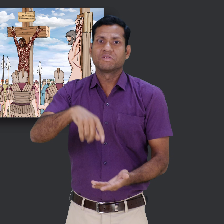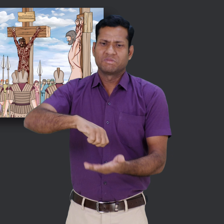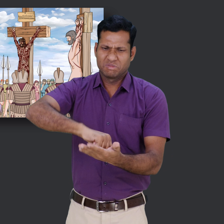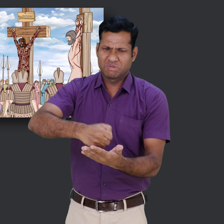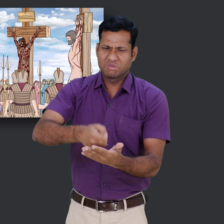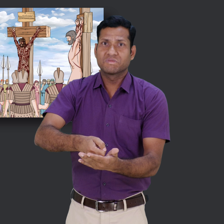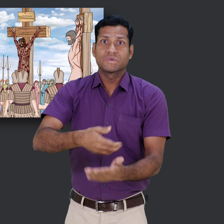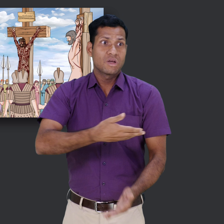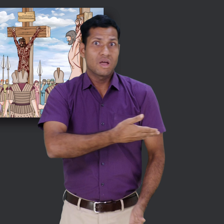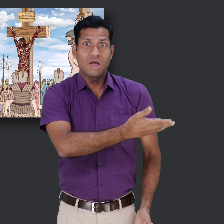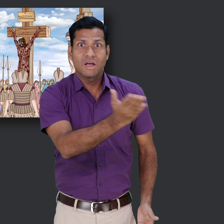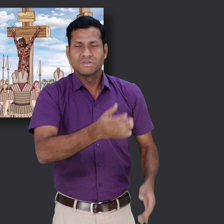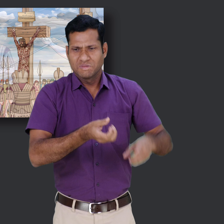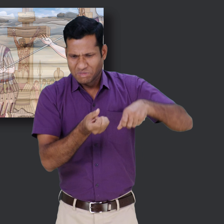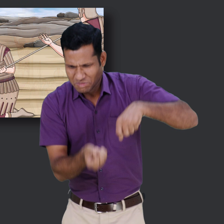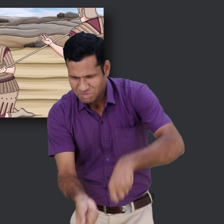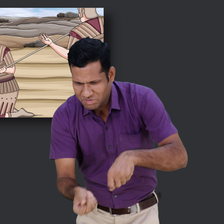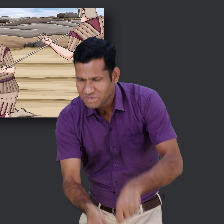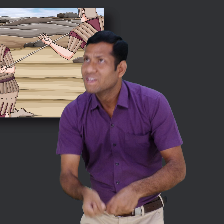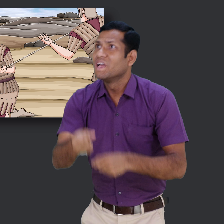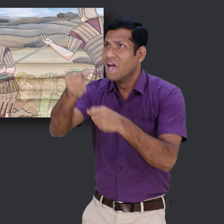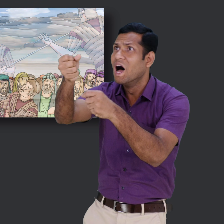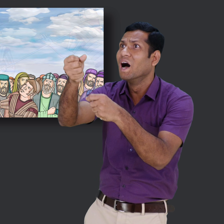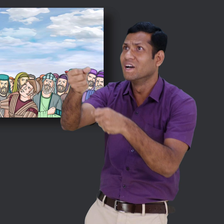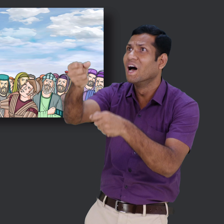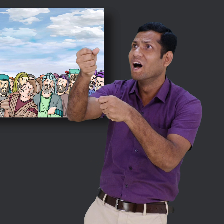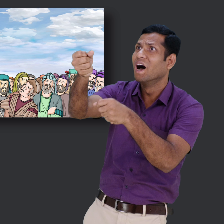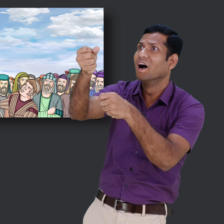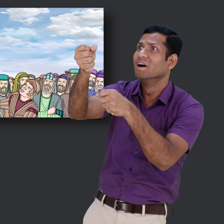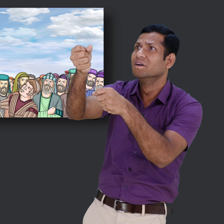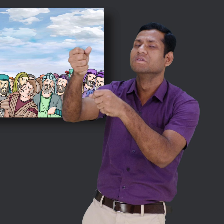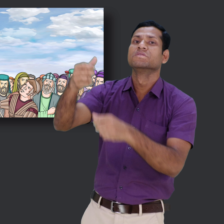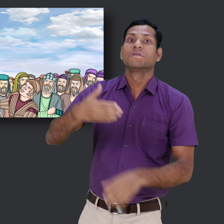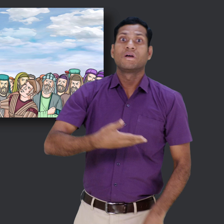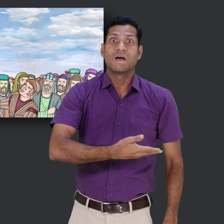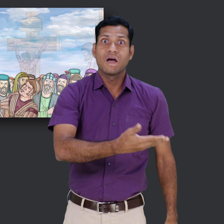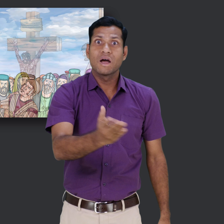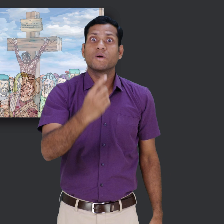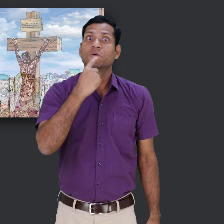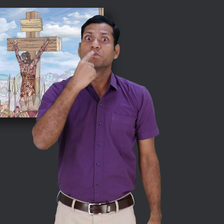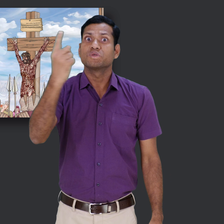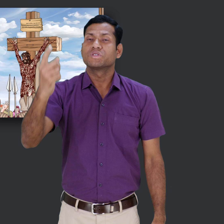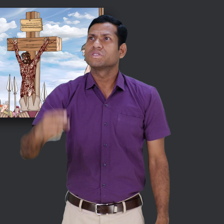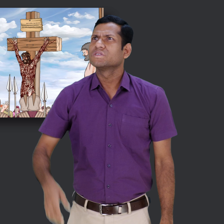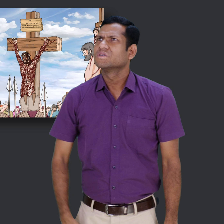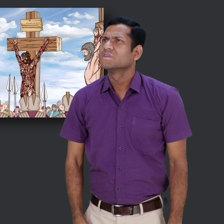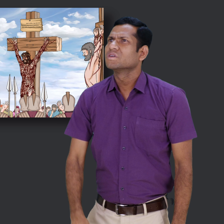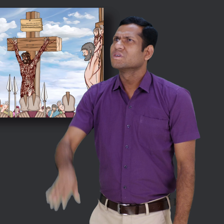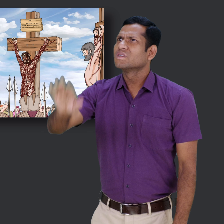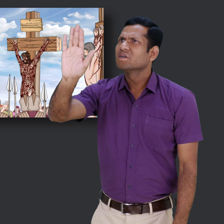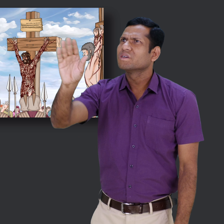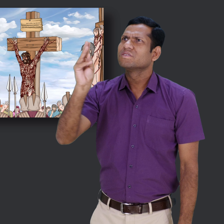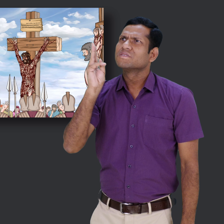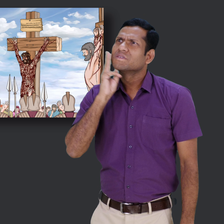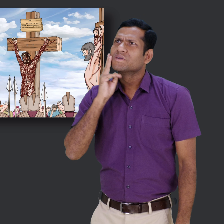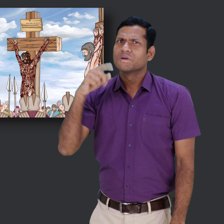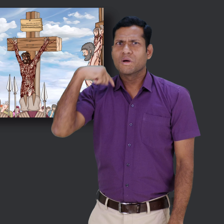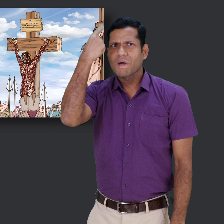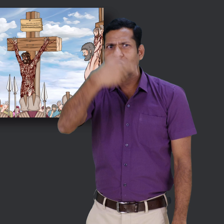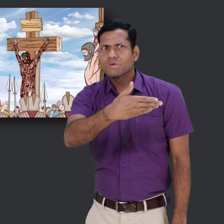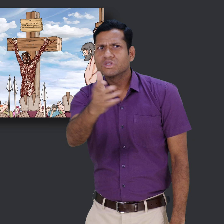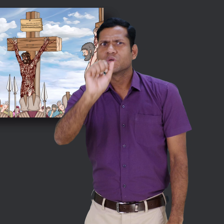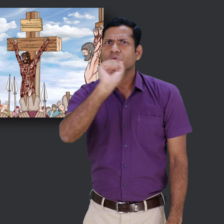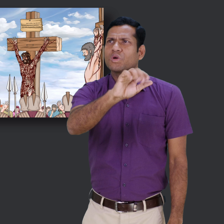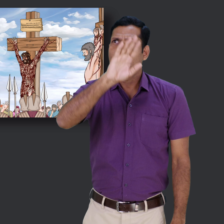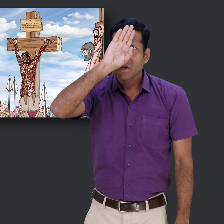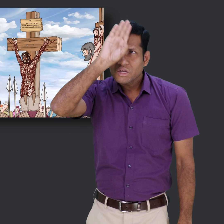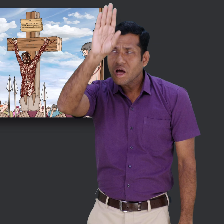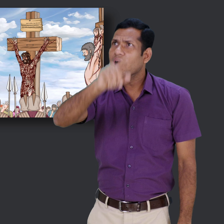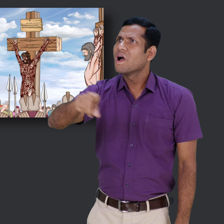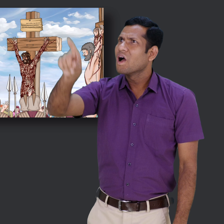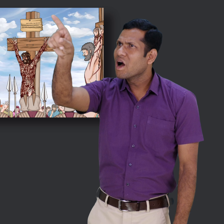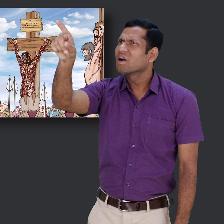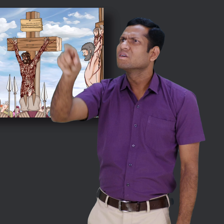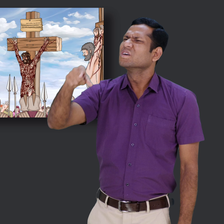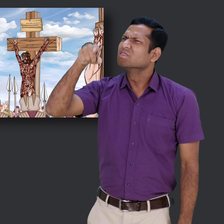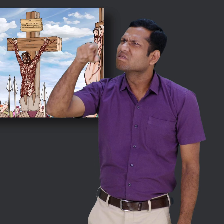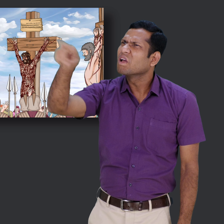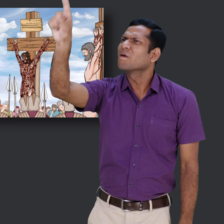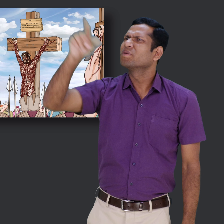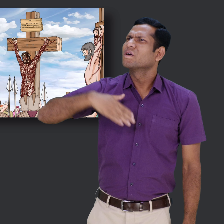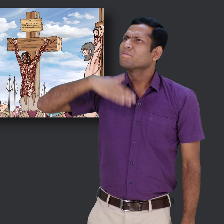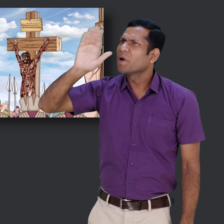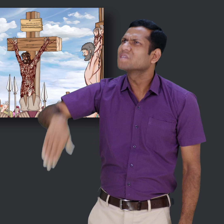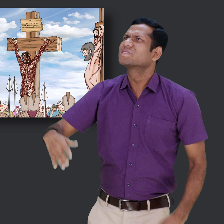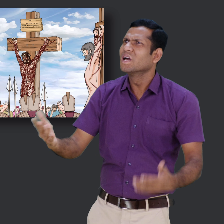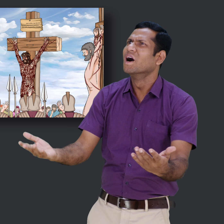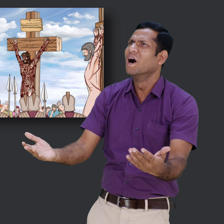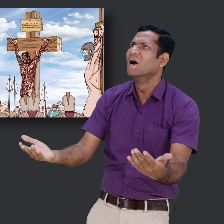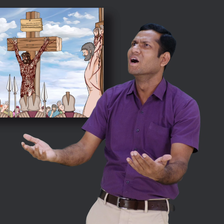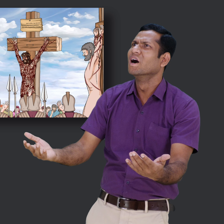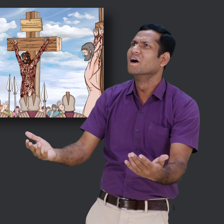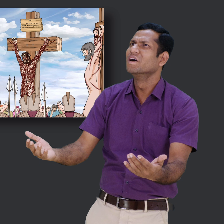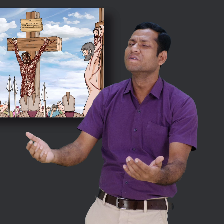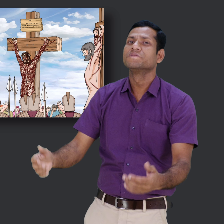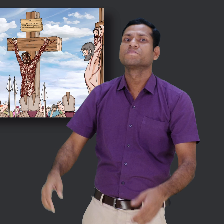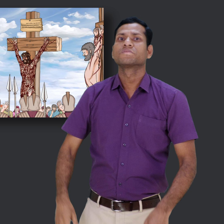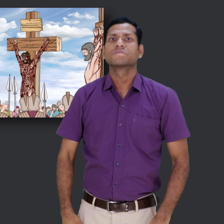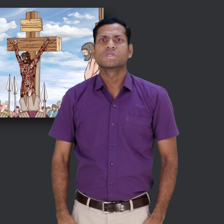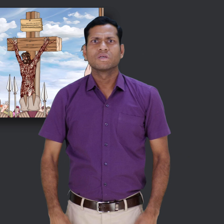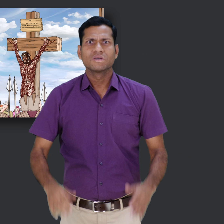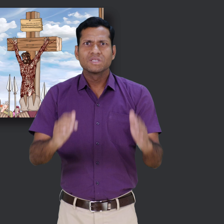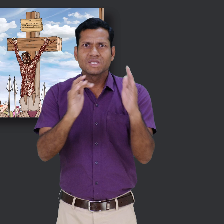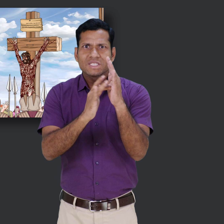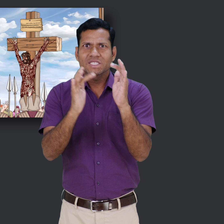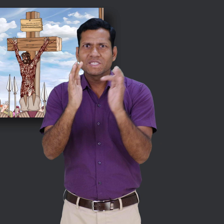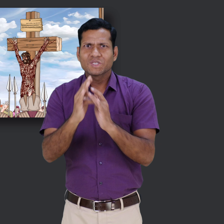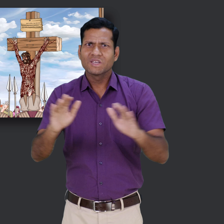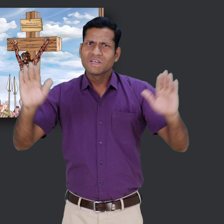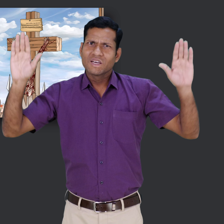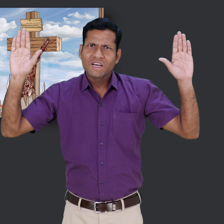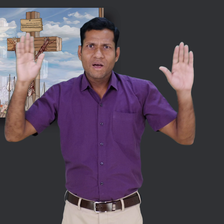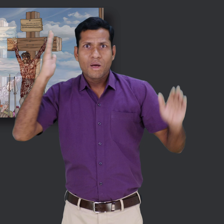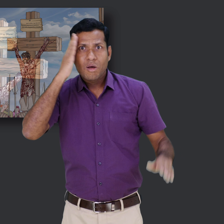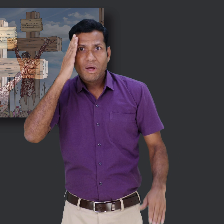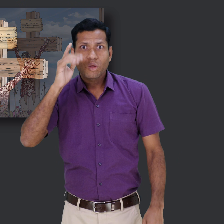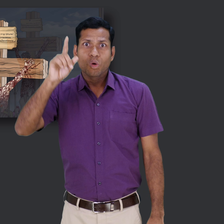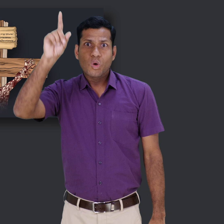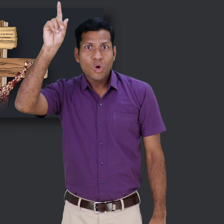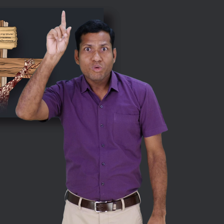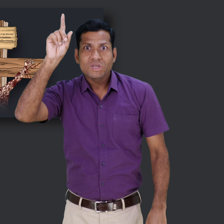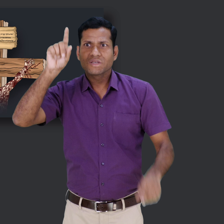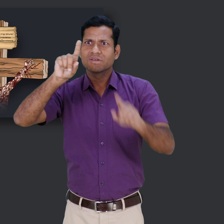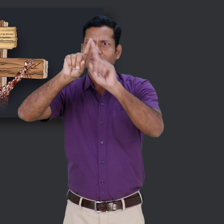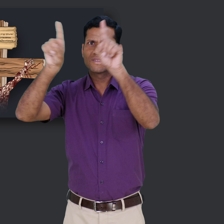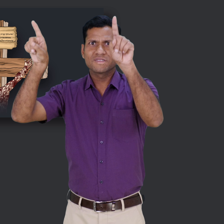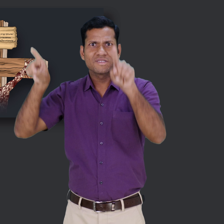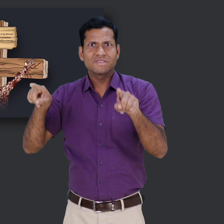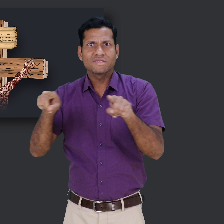“If You are the King of the Jews,” they said, “save Yourself!”